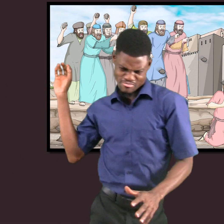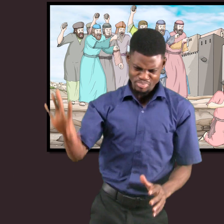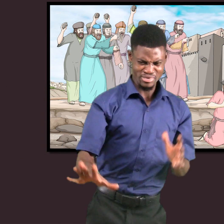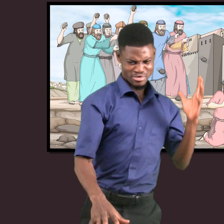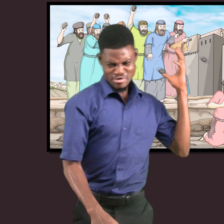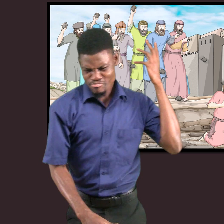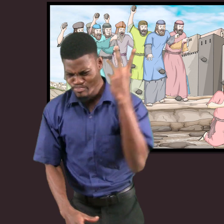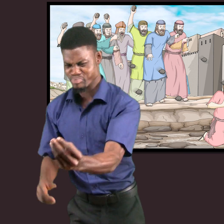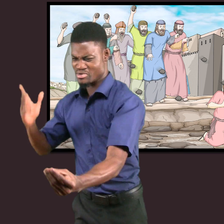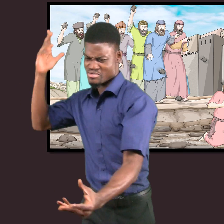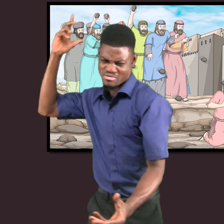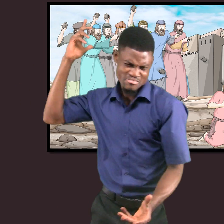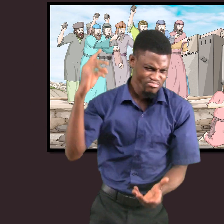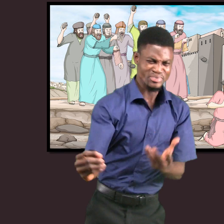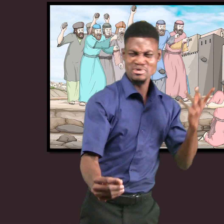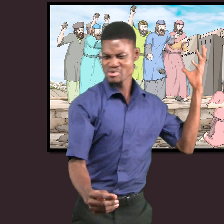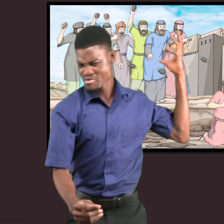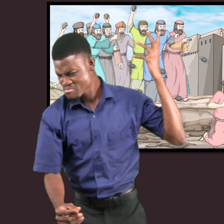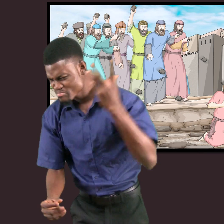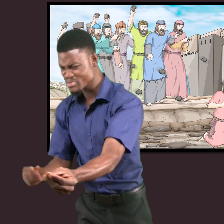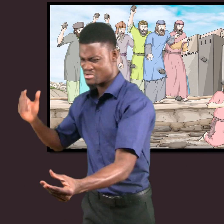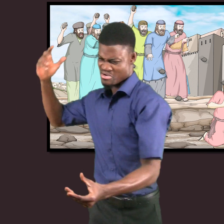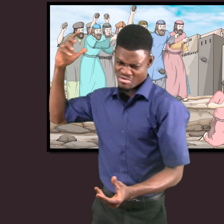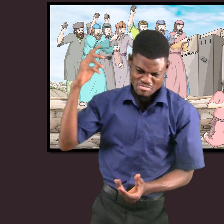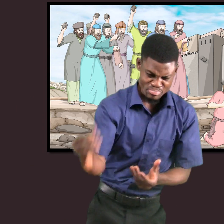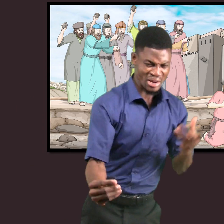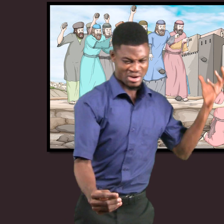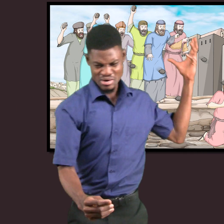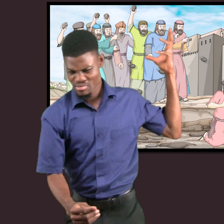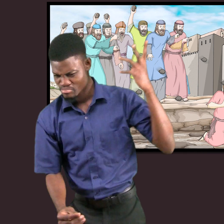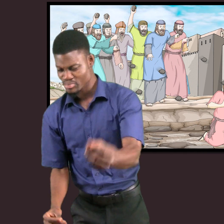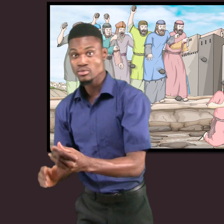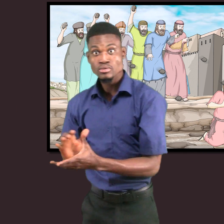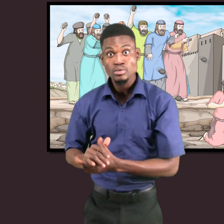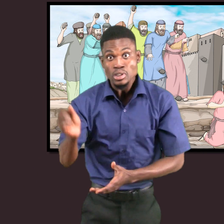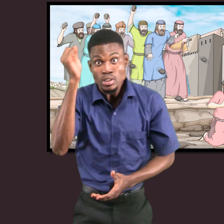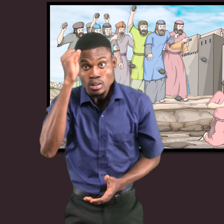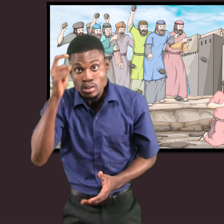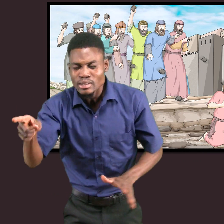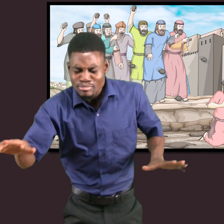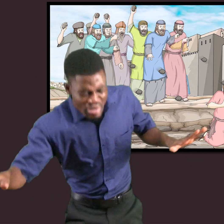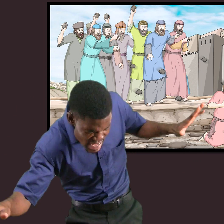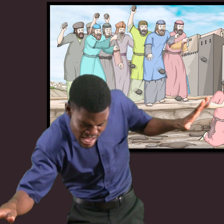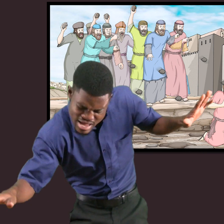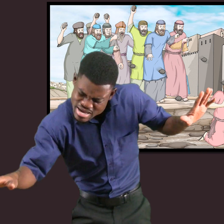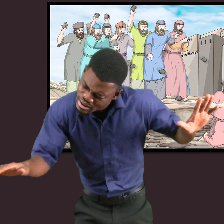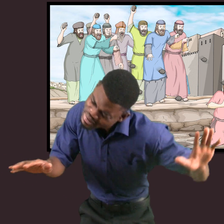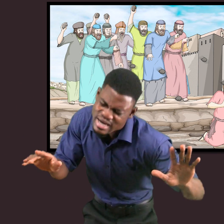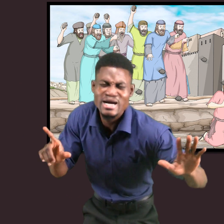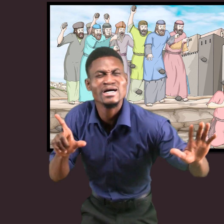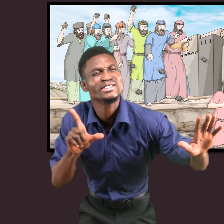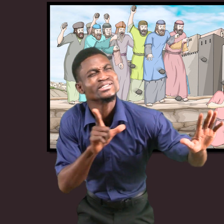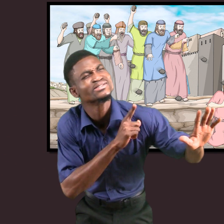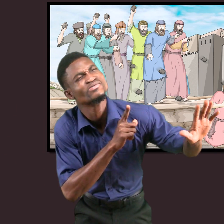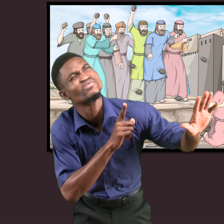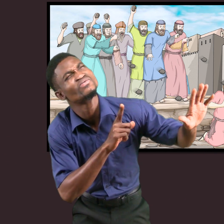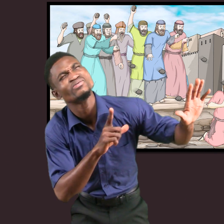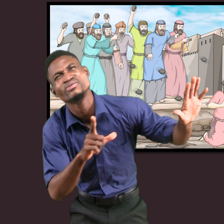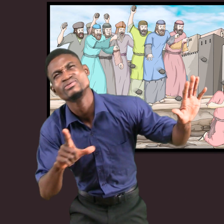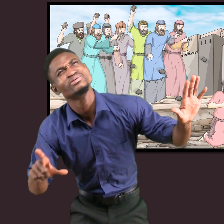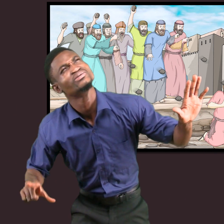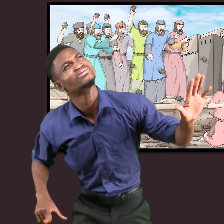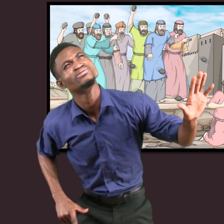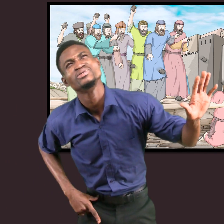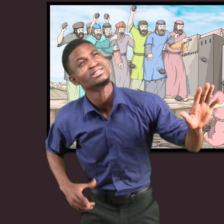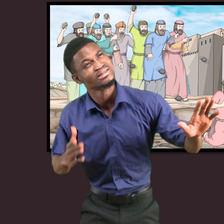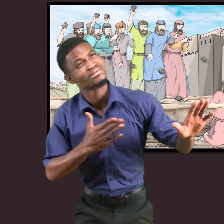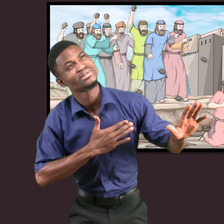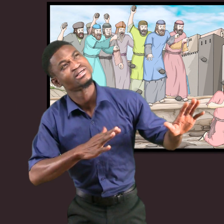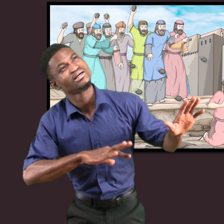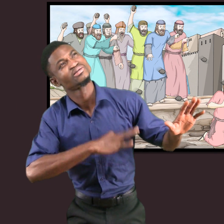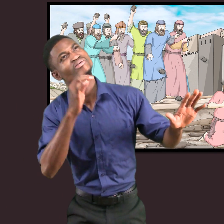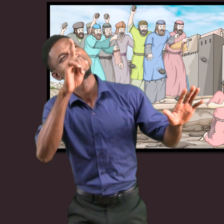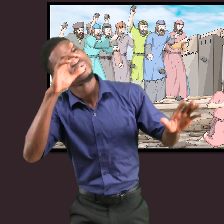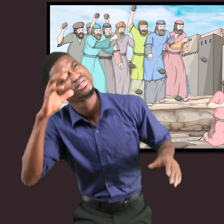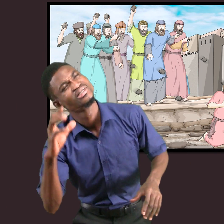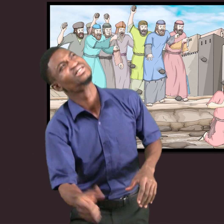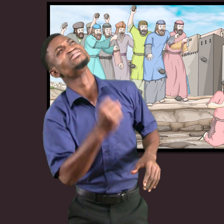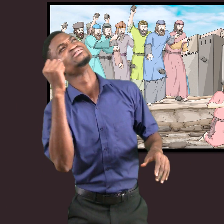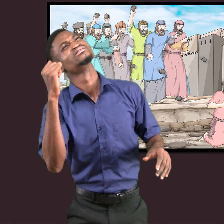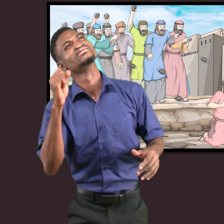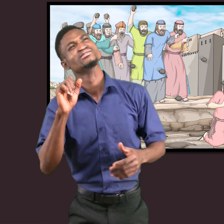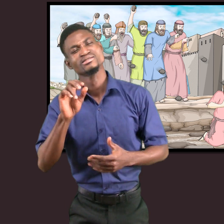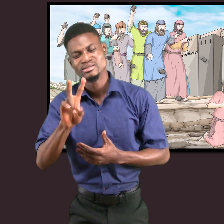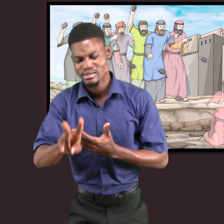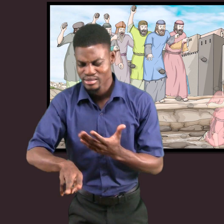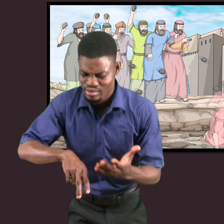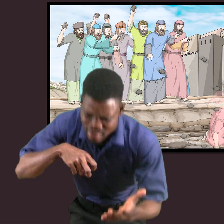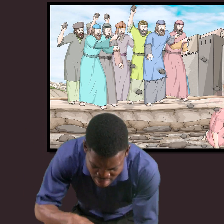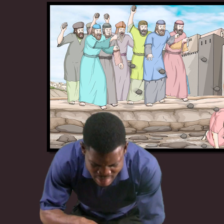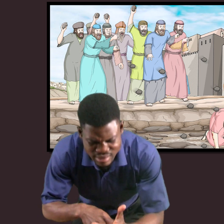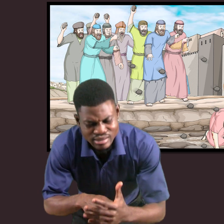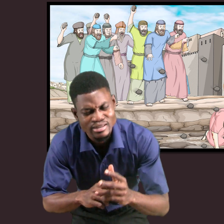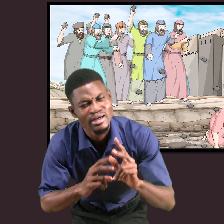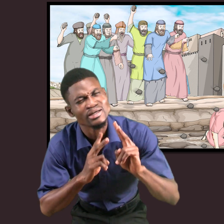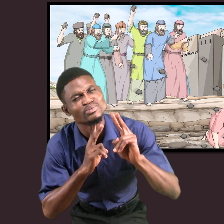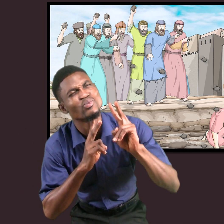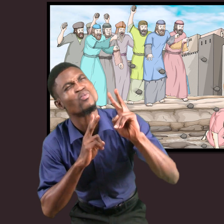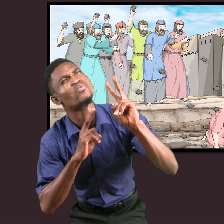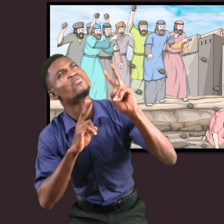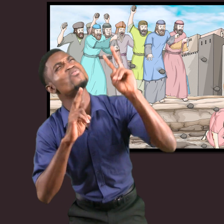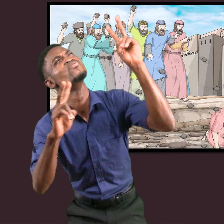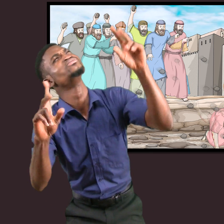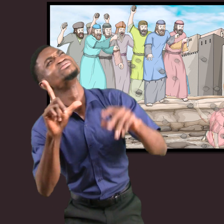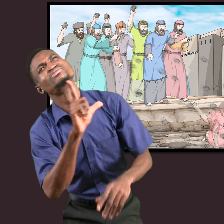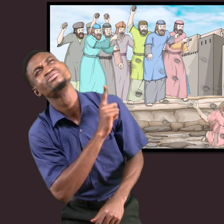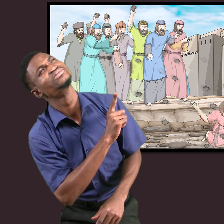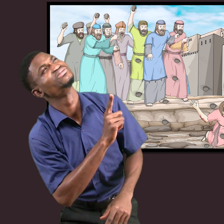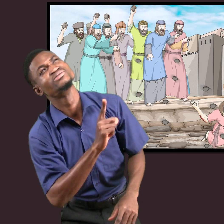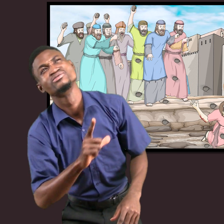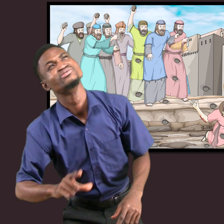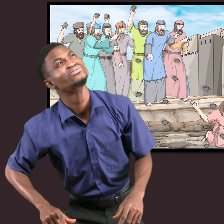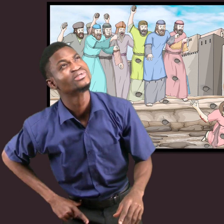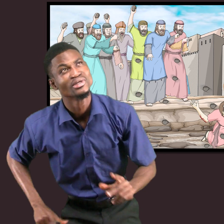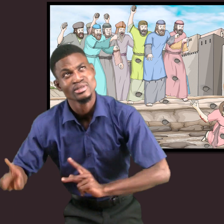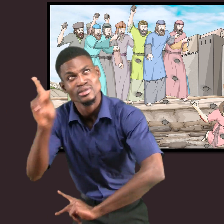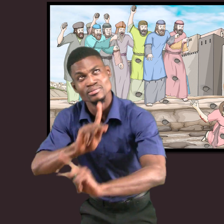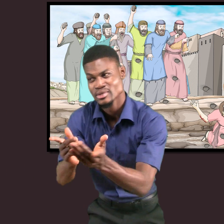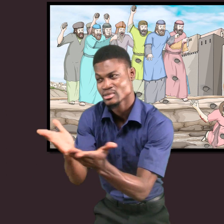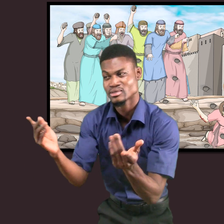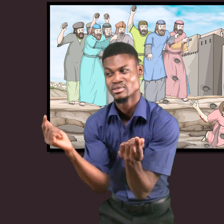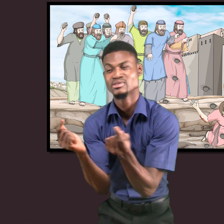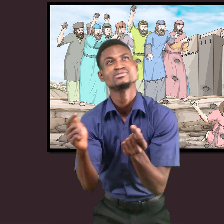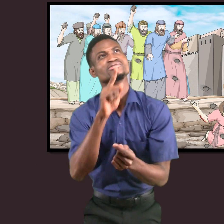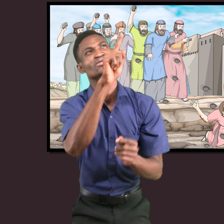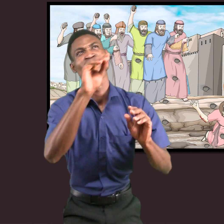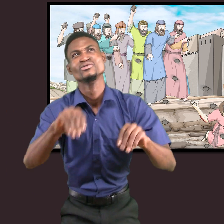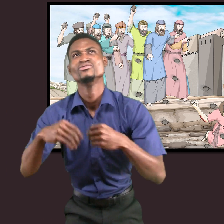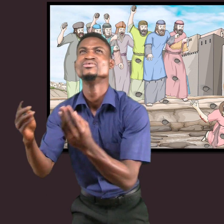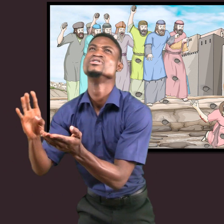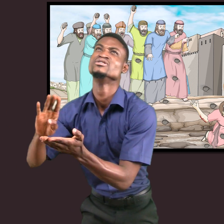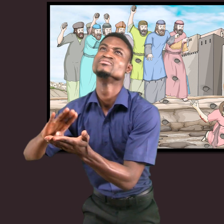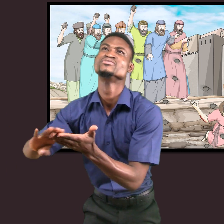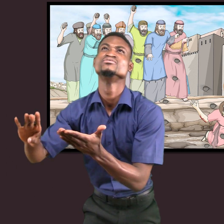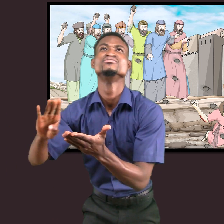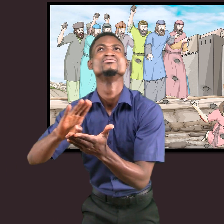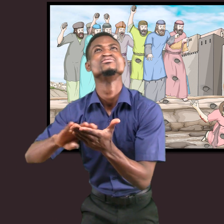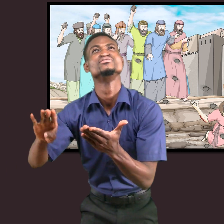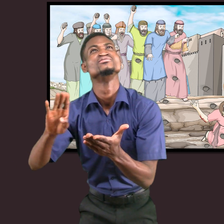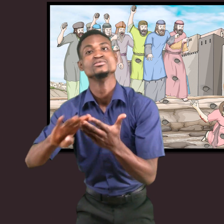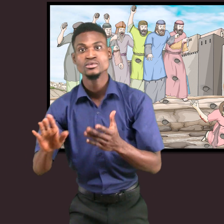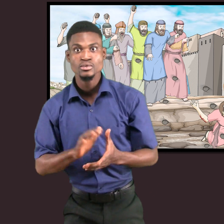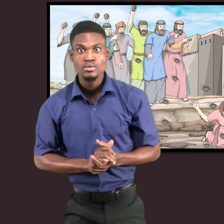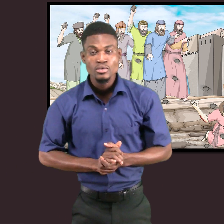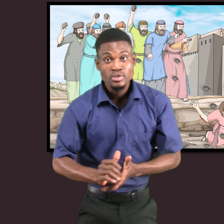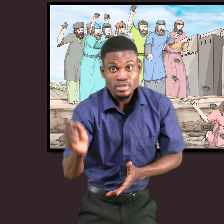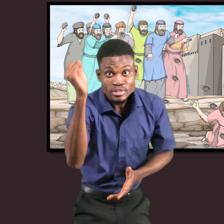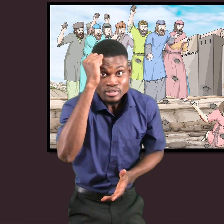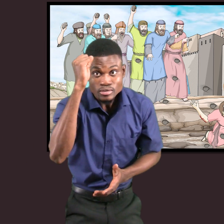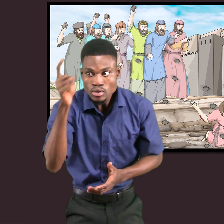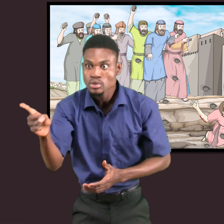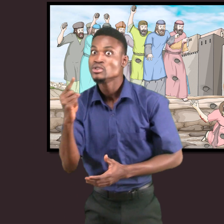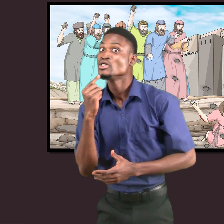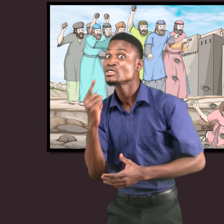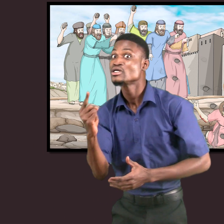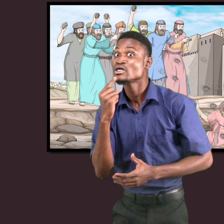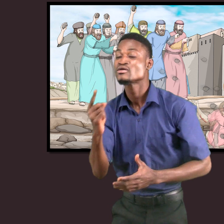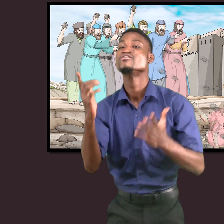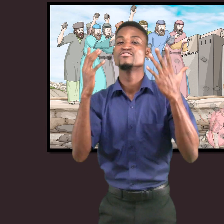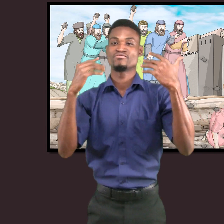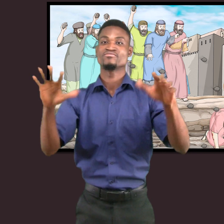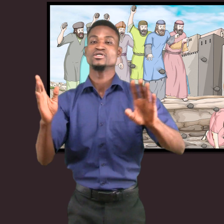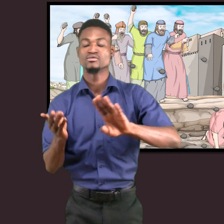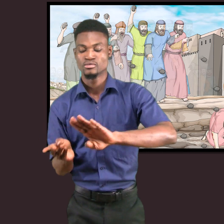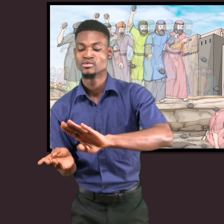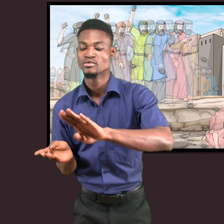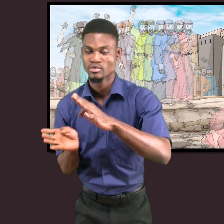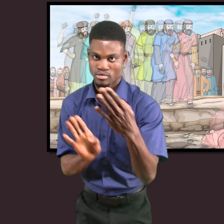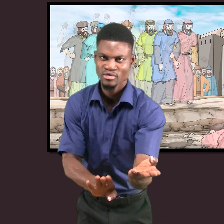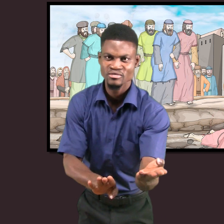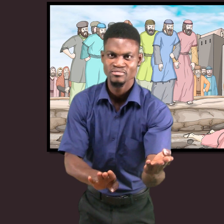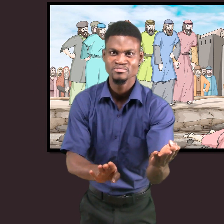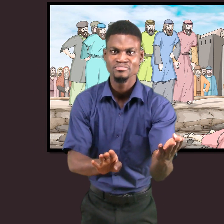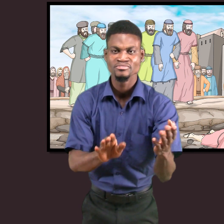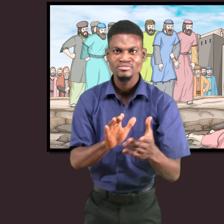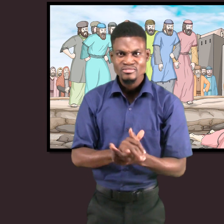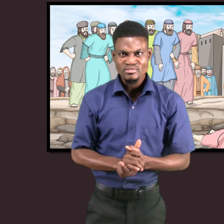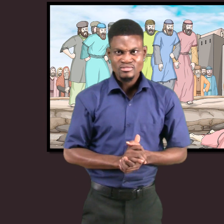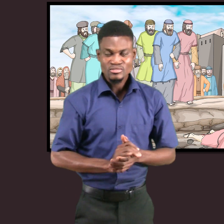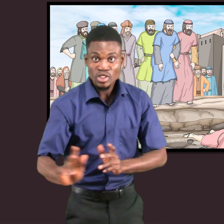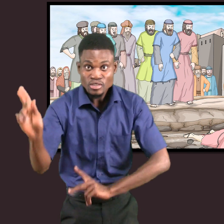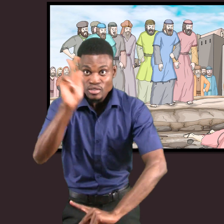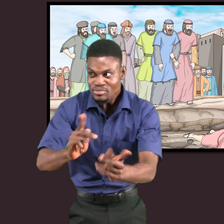While they were stoning him, Stephen appealed, “Lord Jesus, receive my spirit.” Falling on his knees, he cried out in a loud voice, “Lord, do not hold this sin against them.”